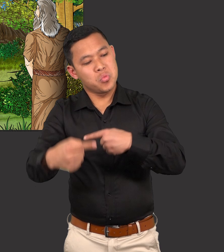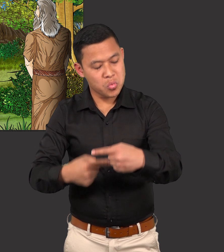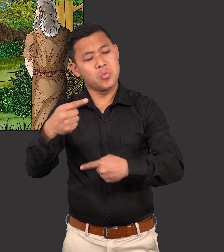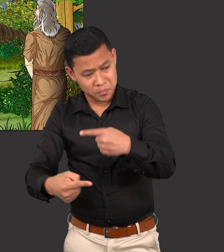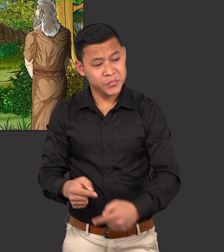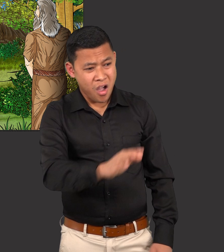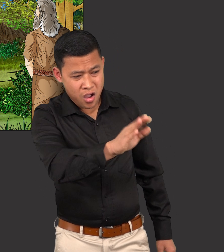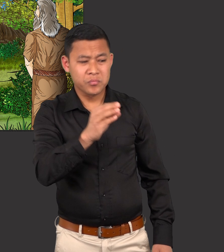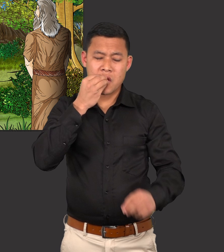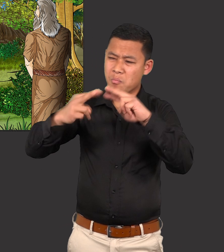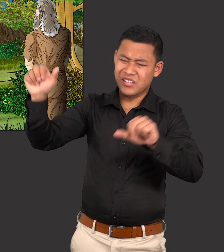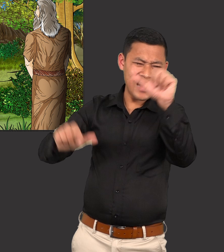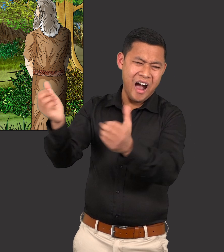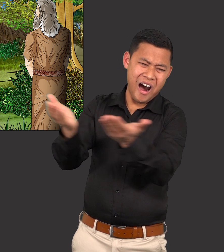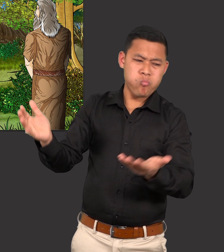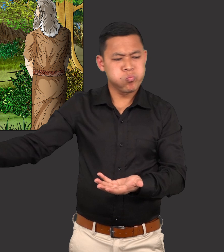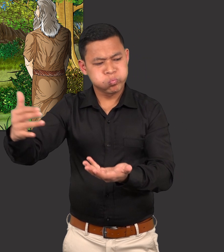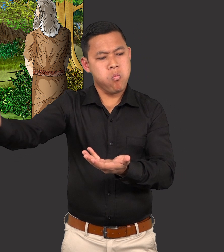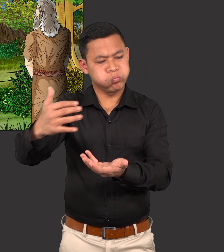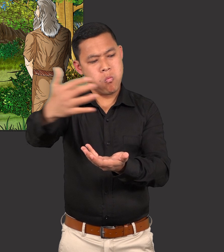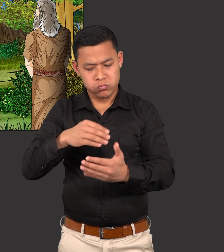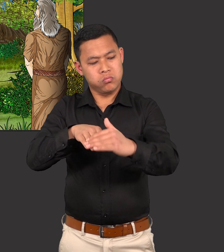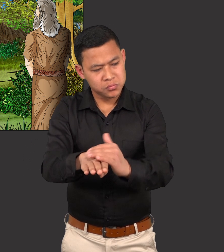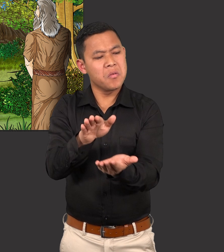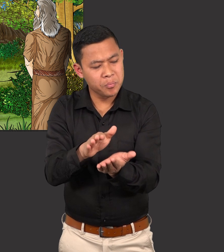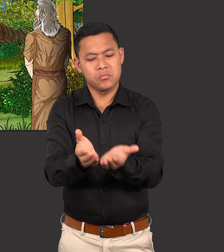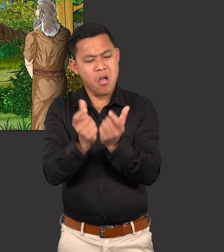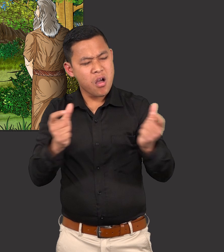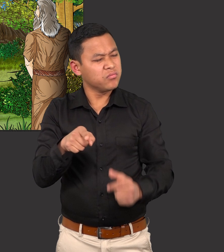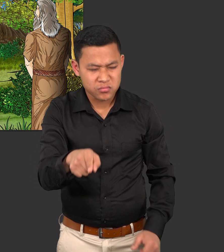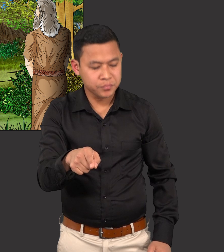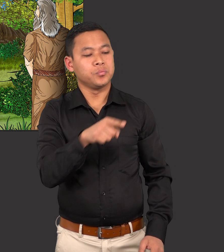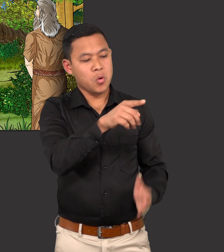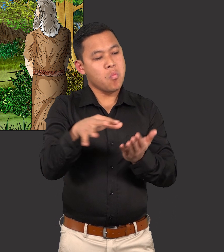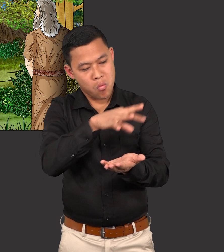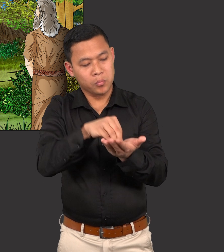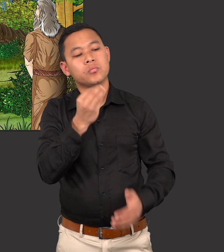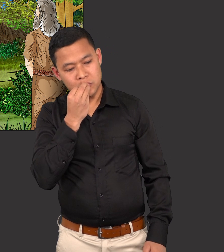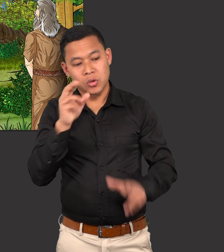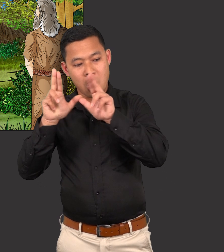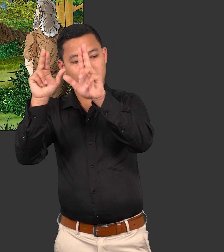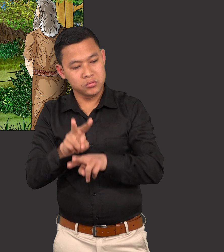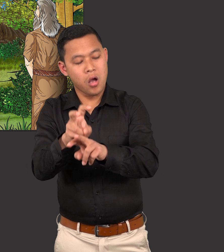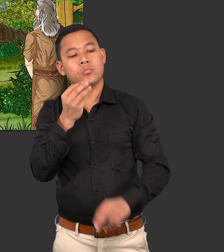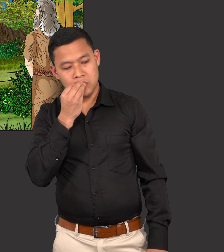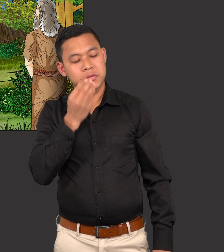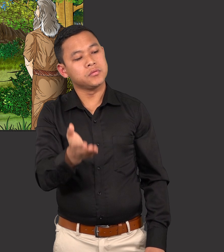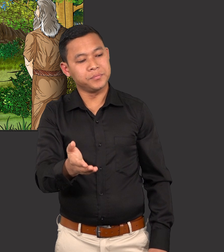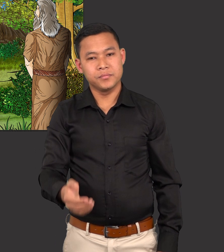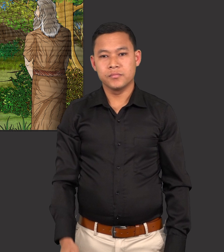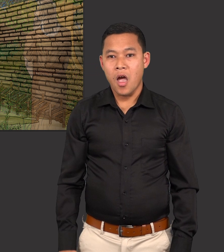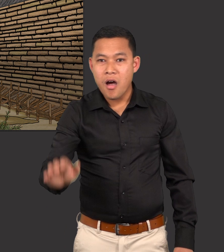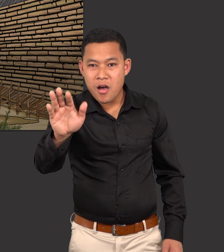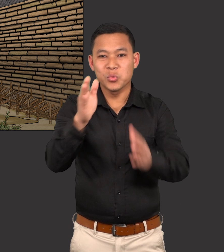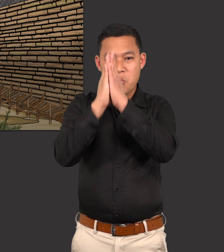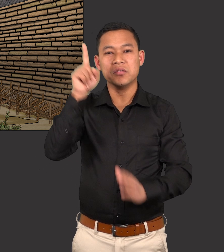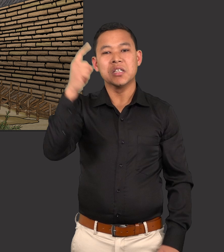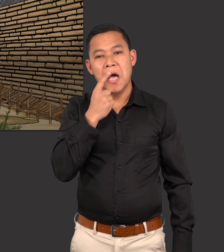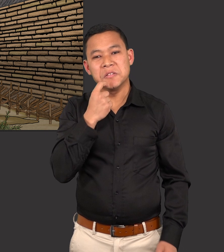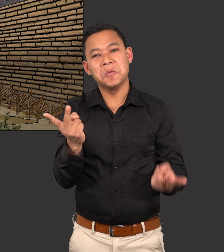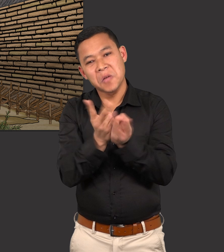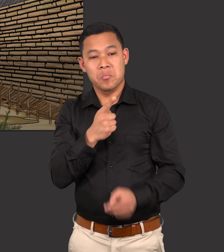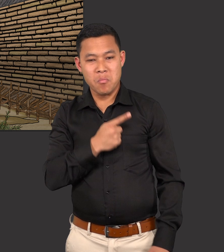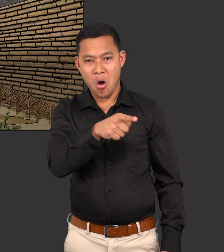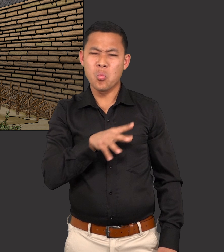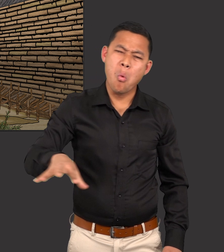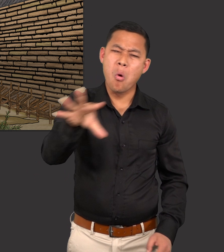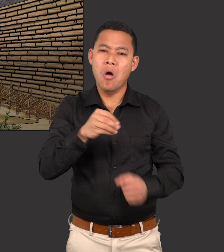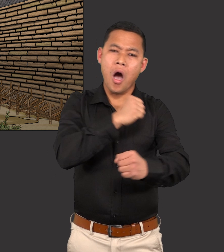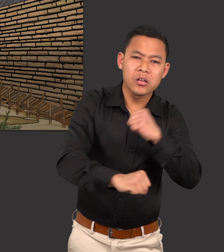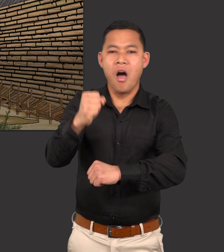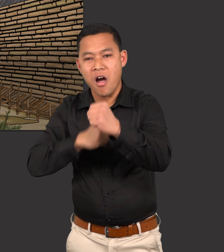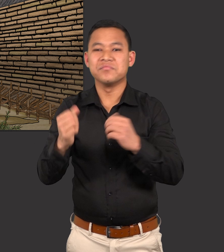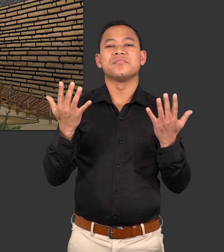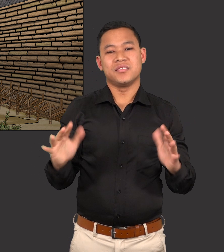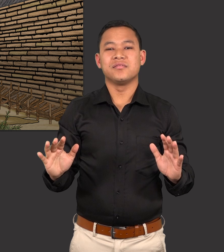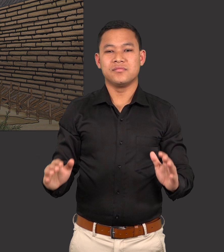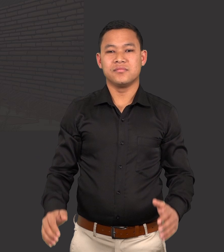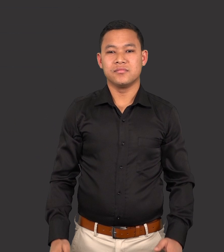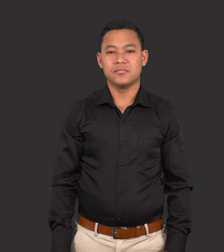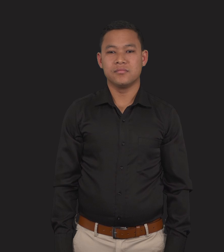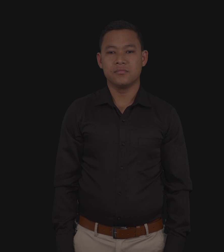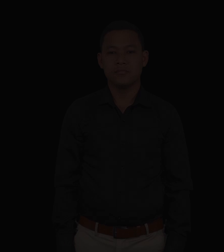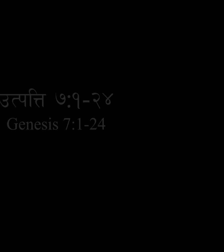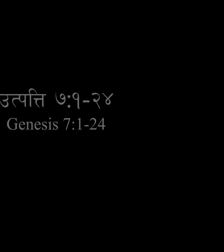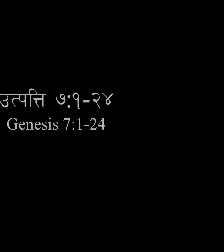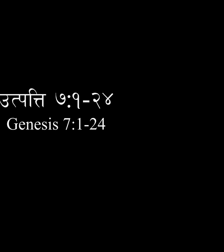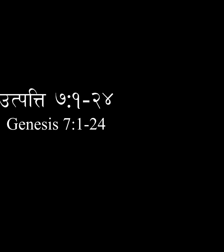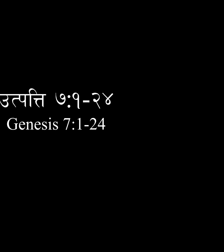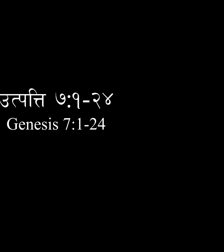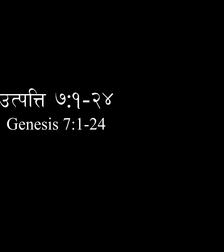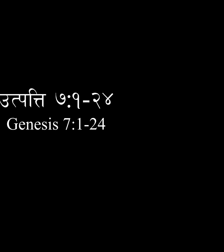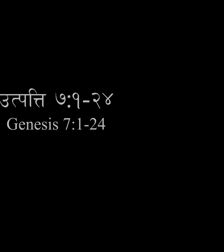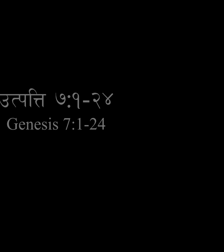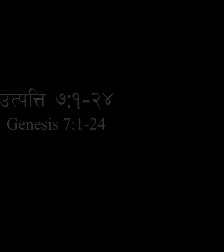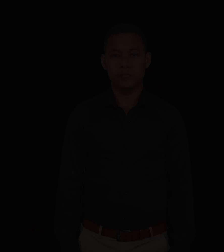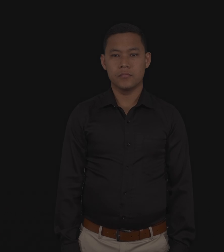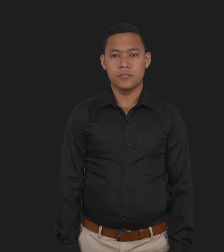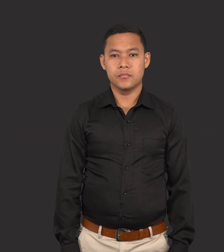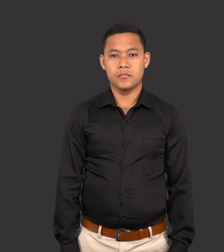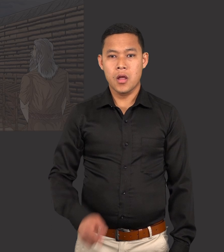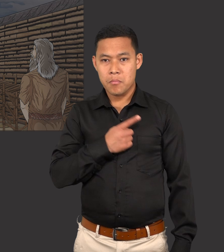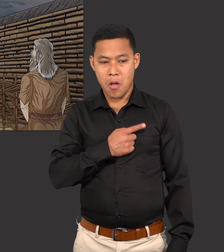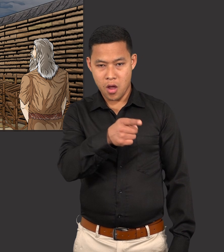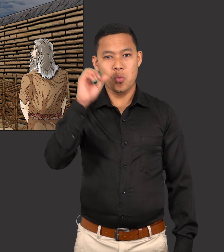You are also to take for yourself every kind of food that is eaten and gather it as food for yourselves and for the animals.” So Noah did everything precisely as God had commanded him.